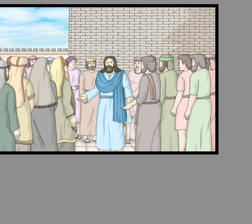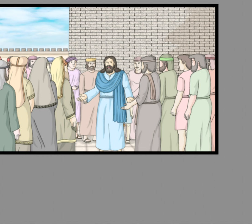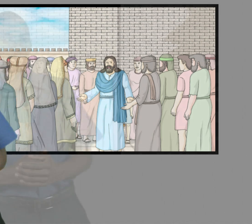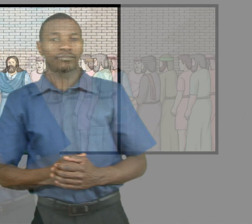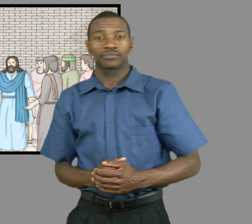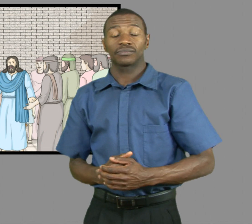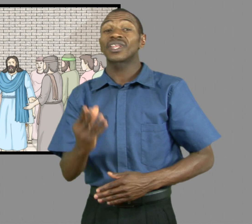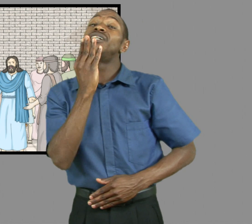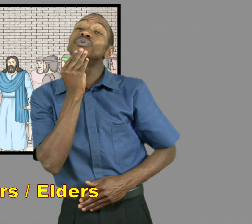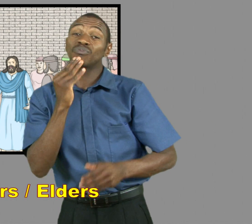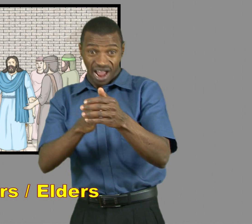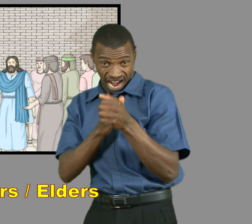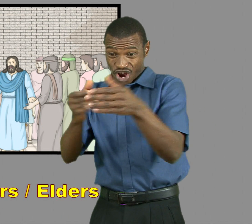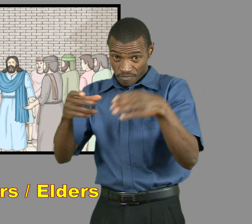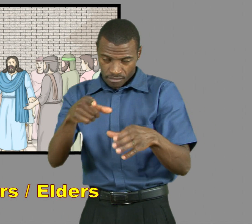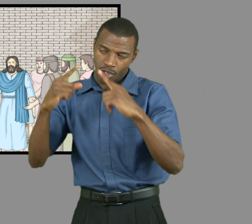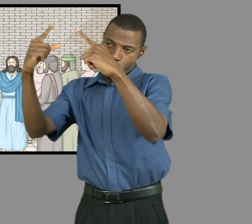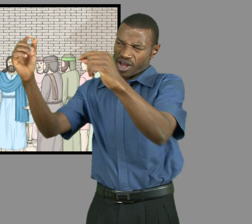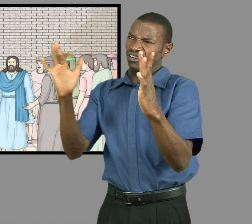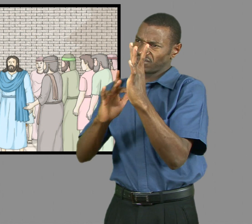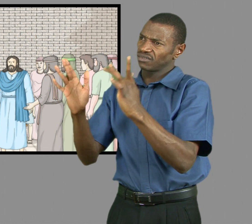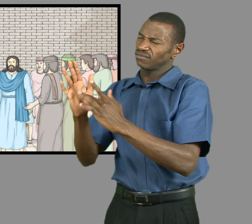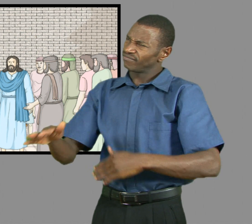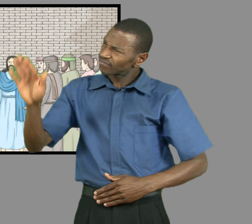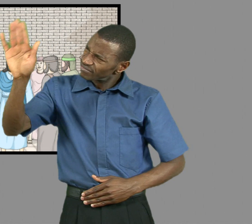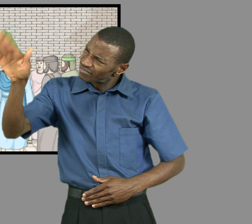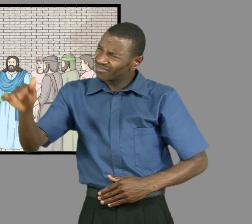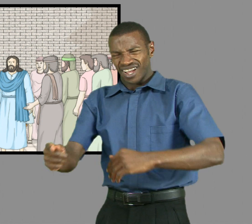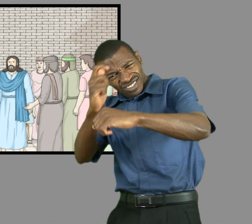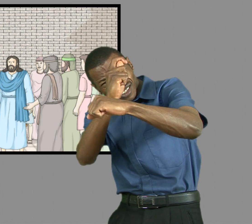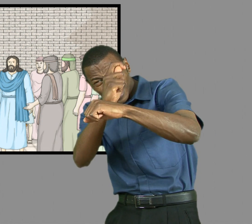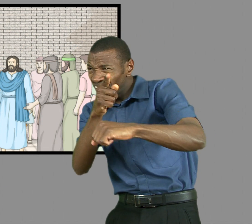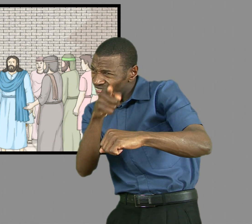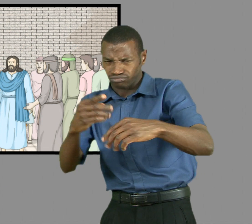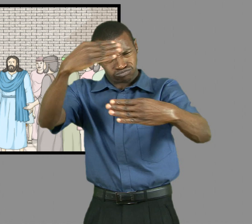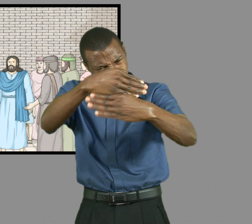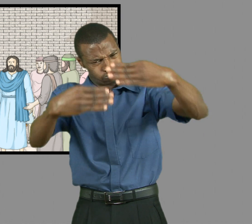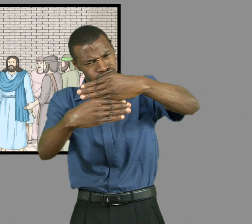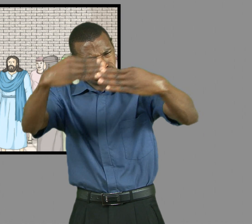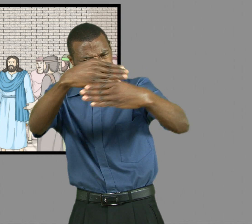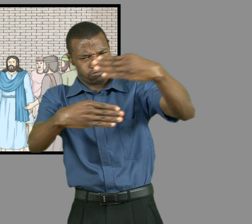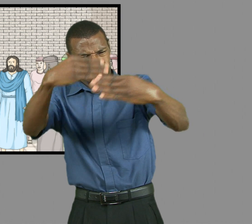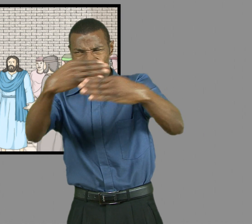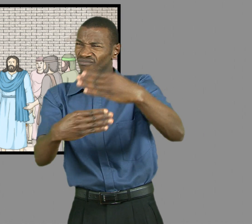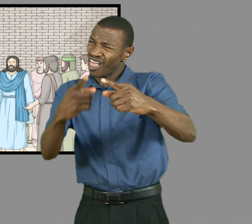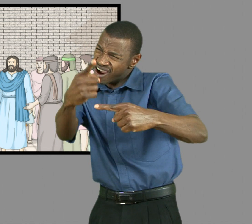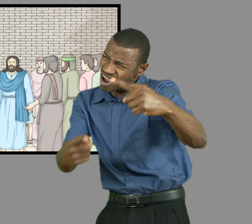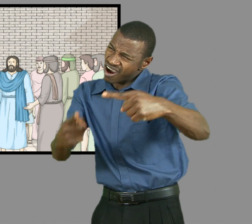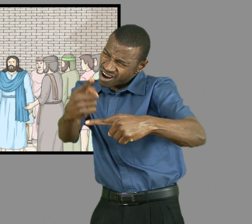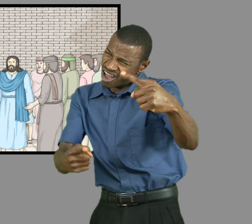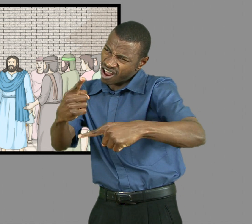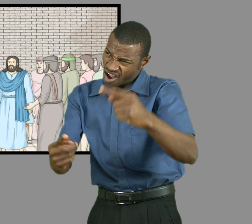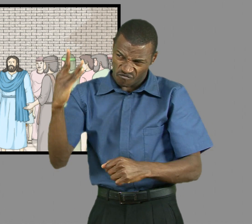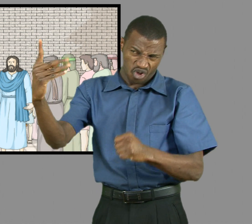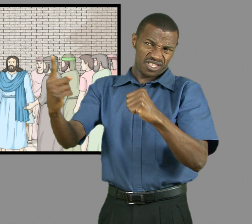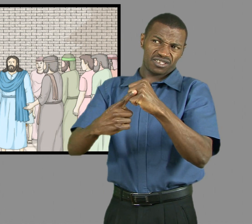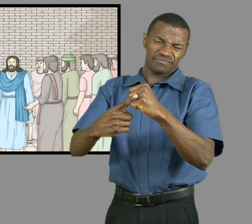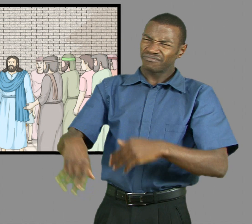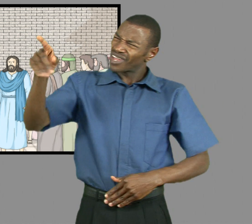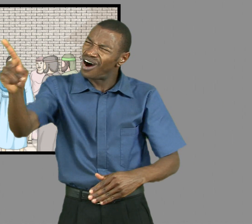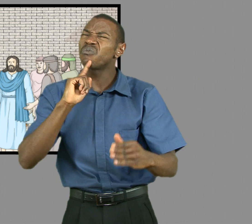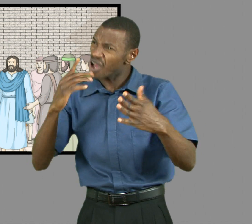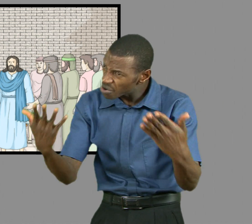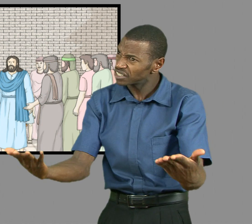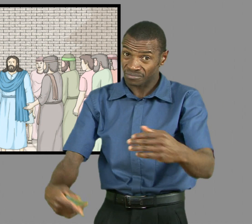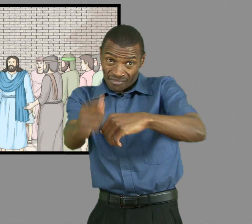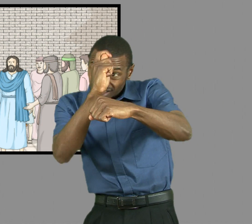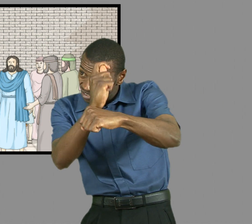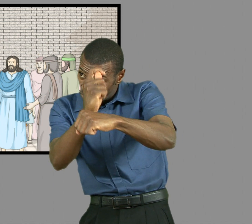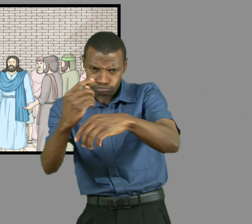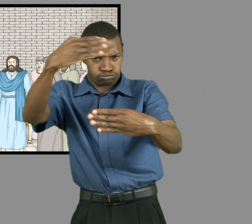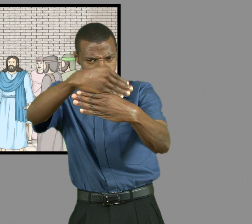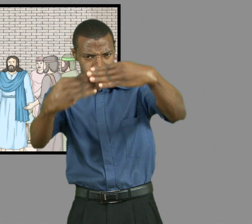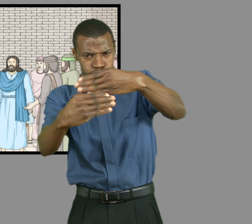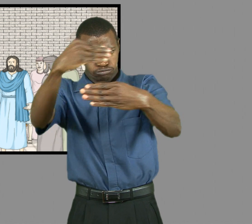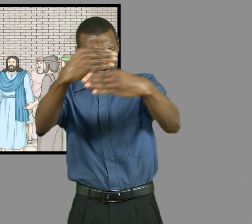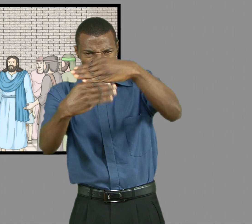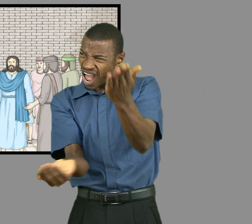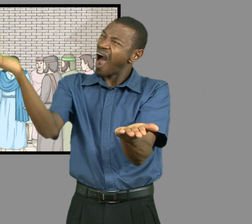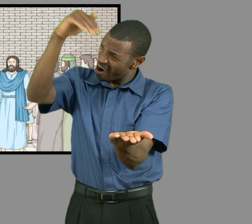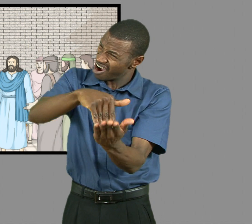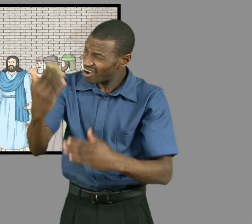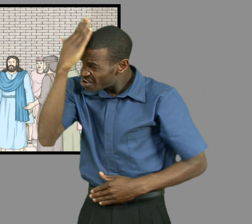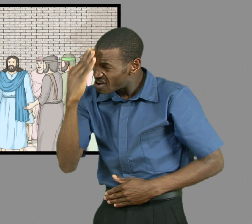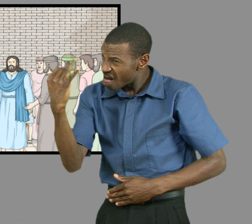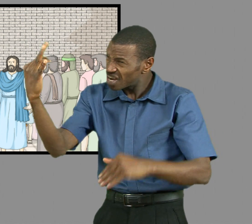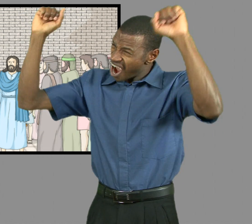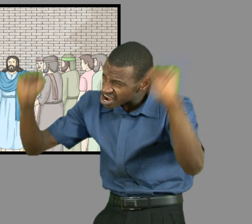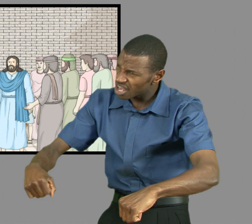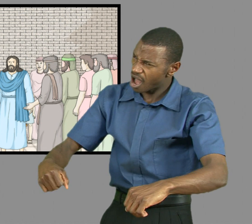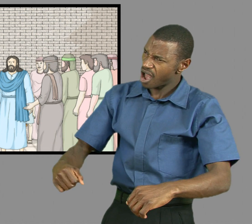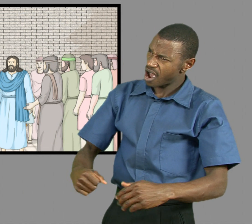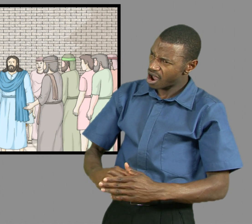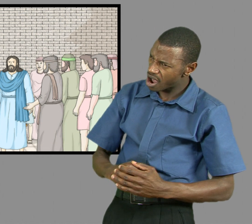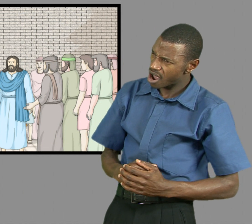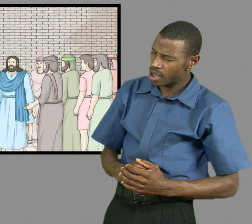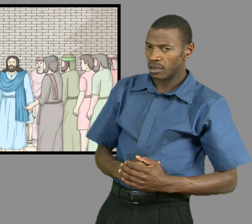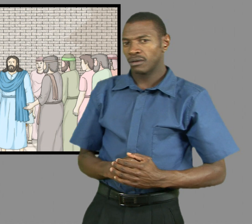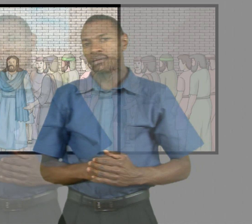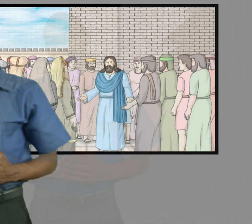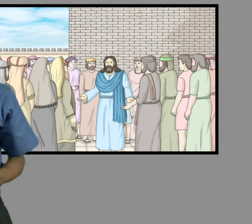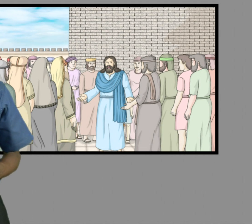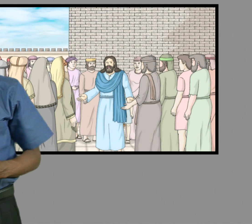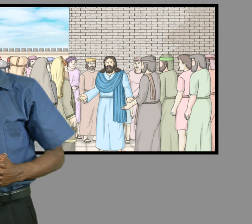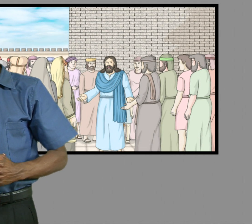“This temple took forty-six years to build,” the Jews replied, “and You are going to raise it up in three days?”